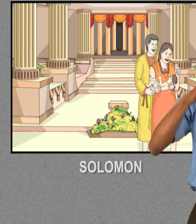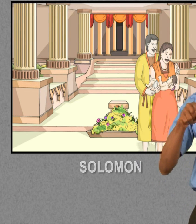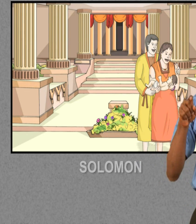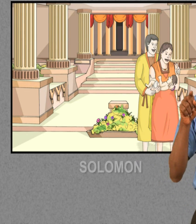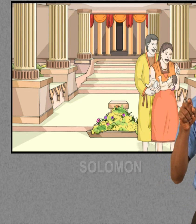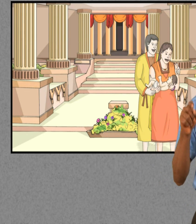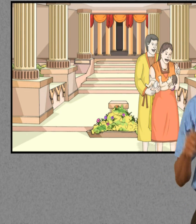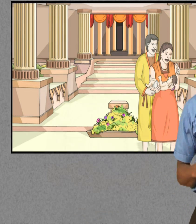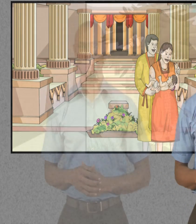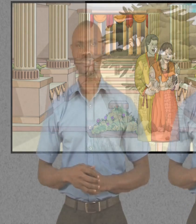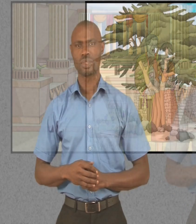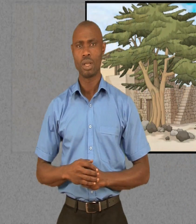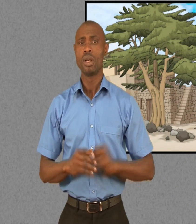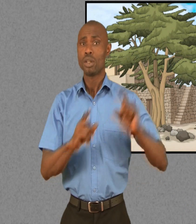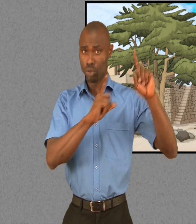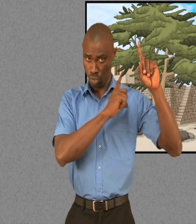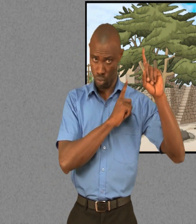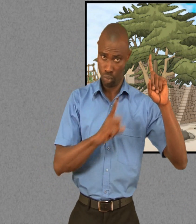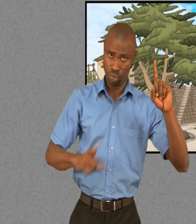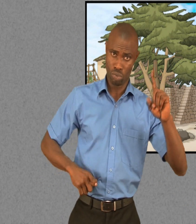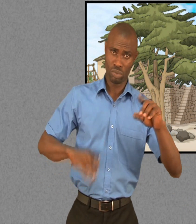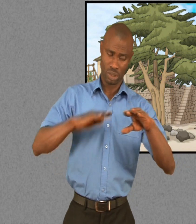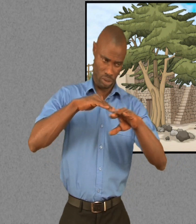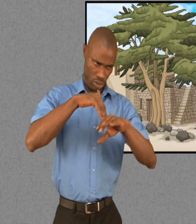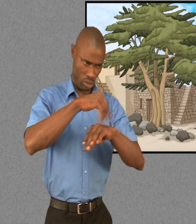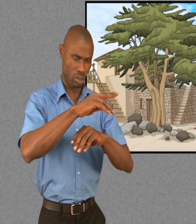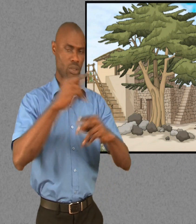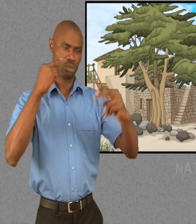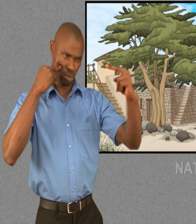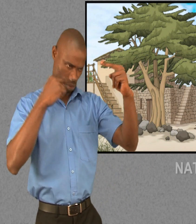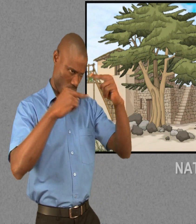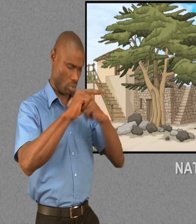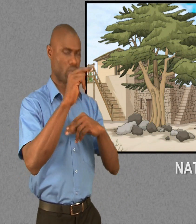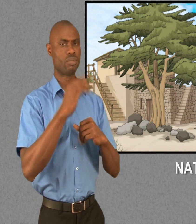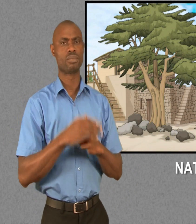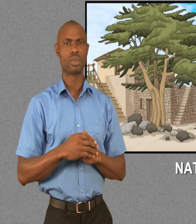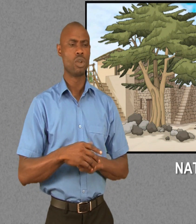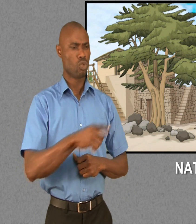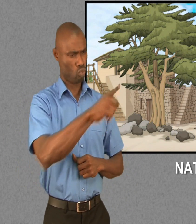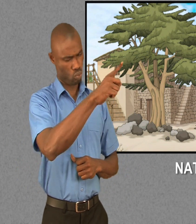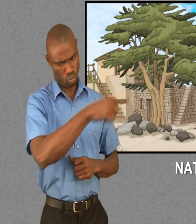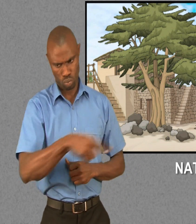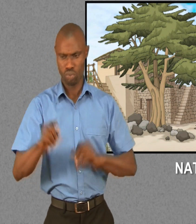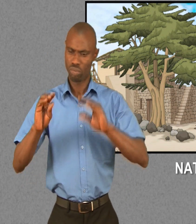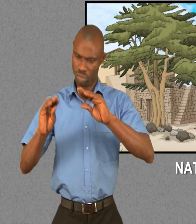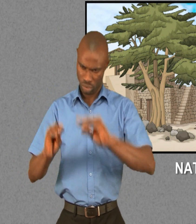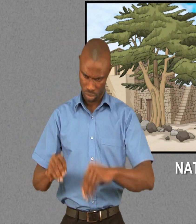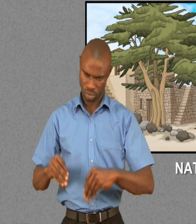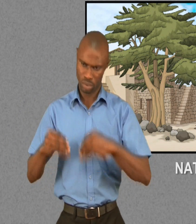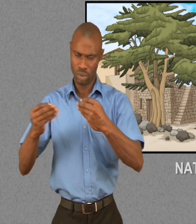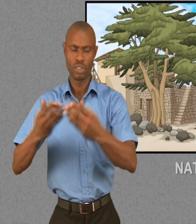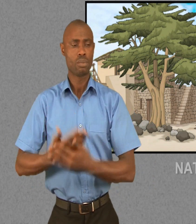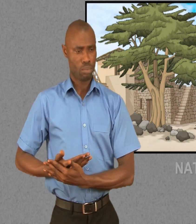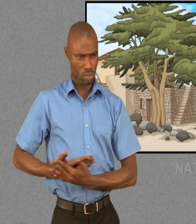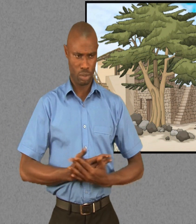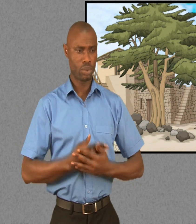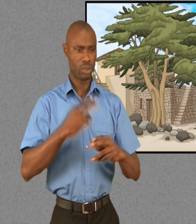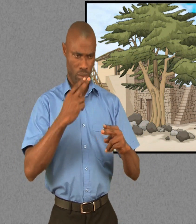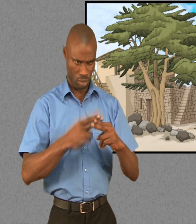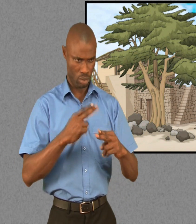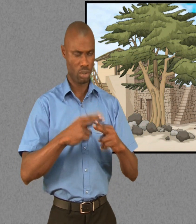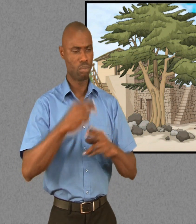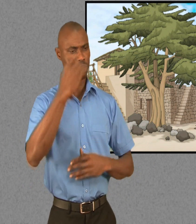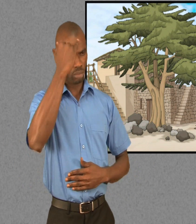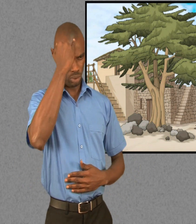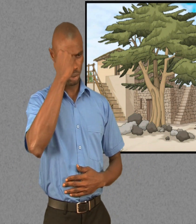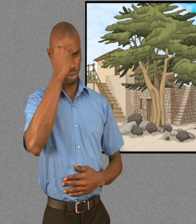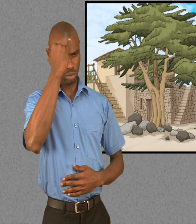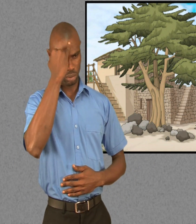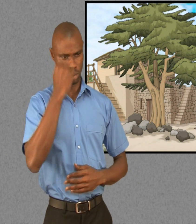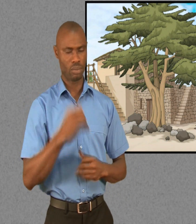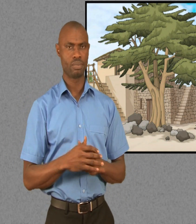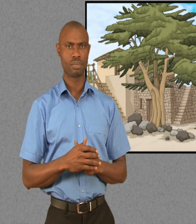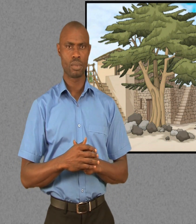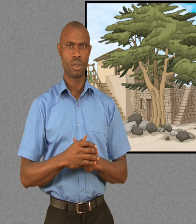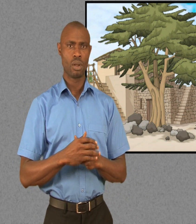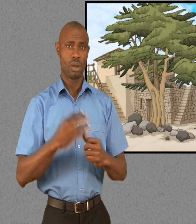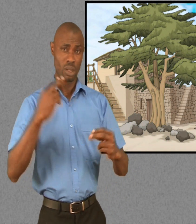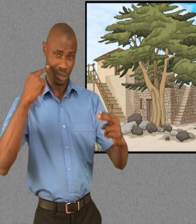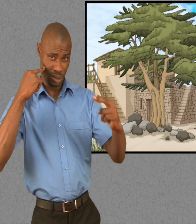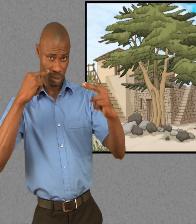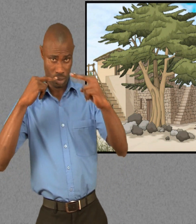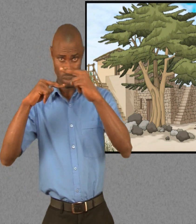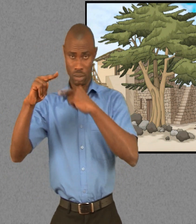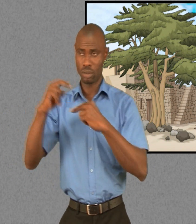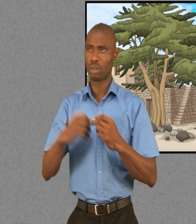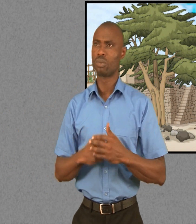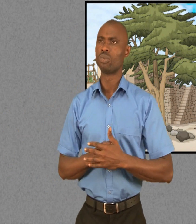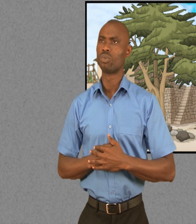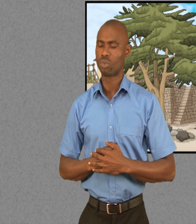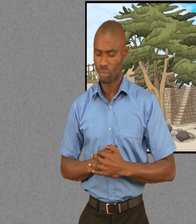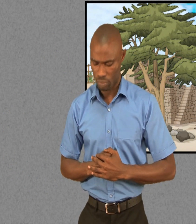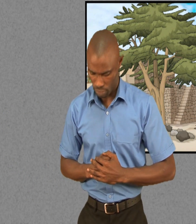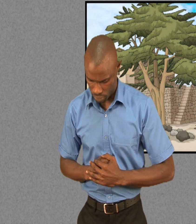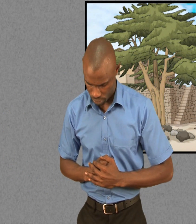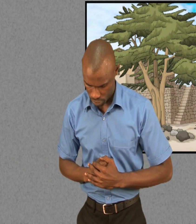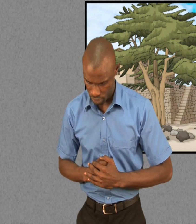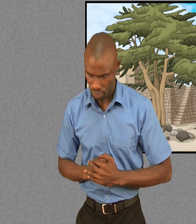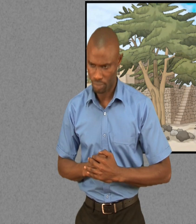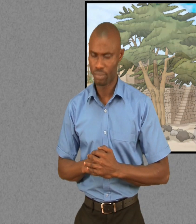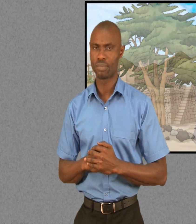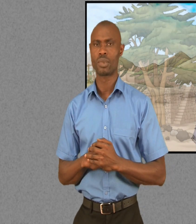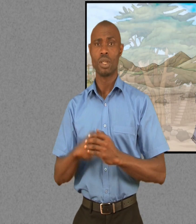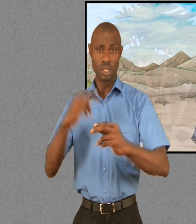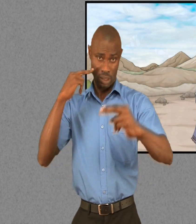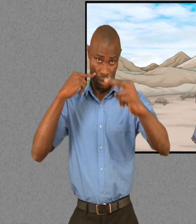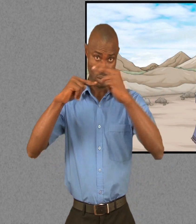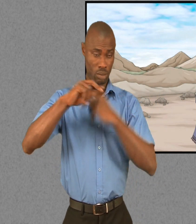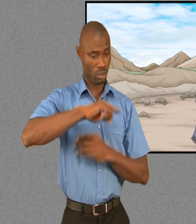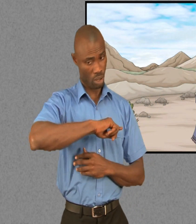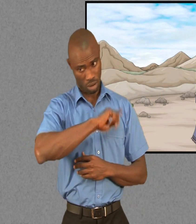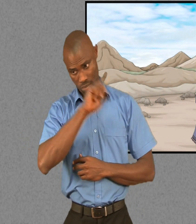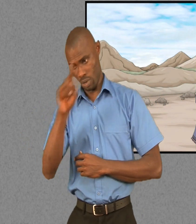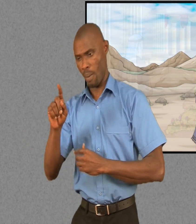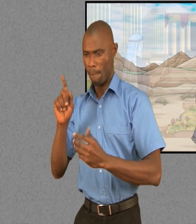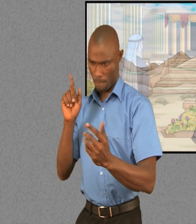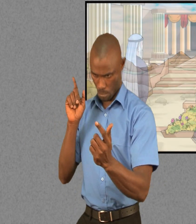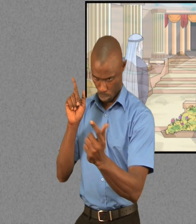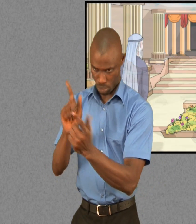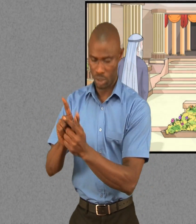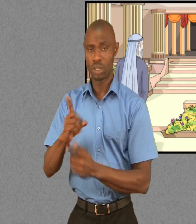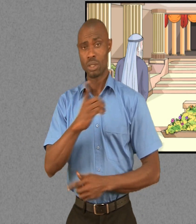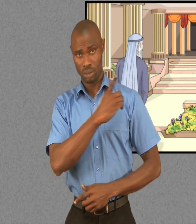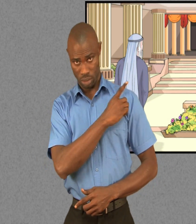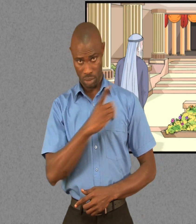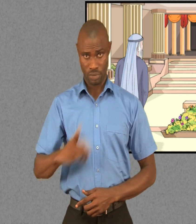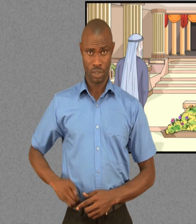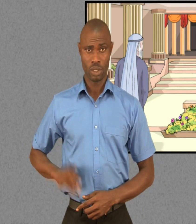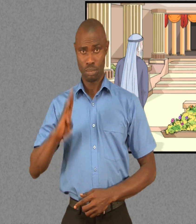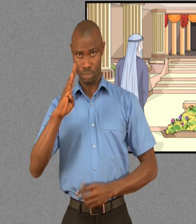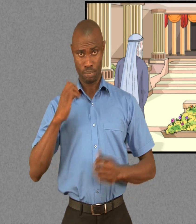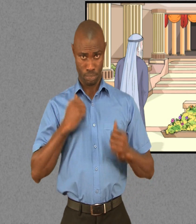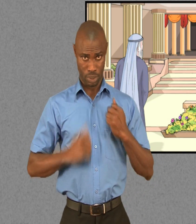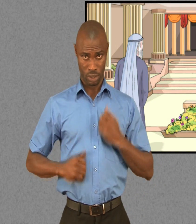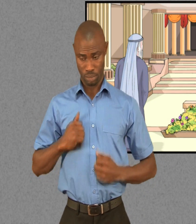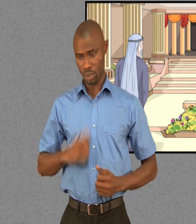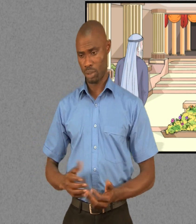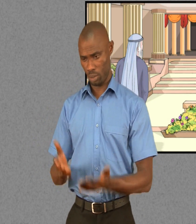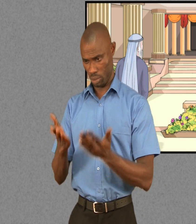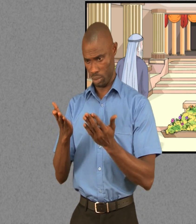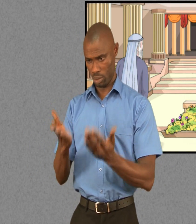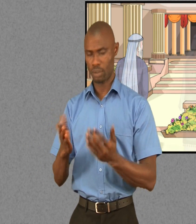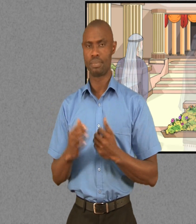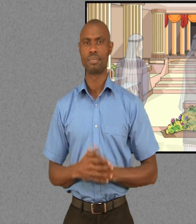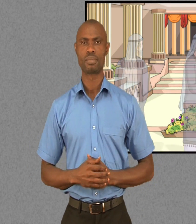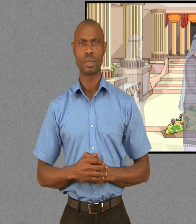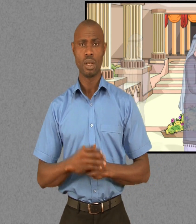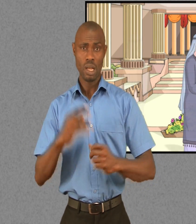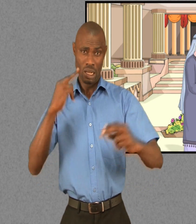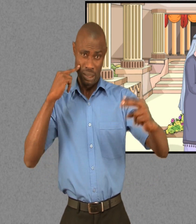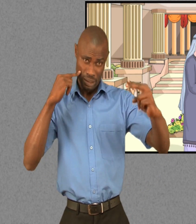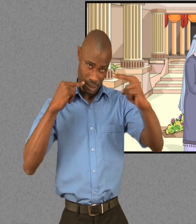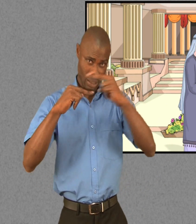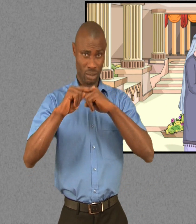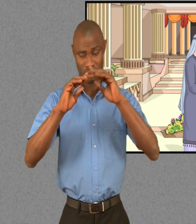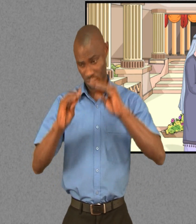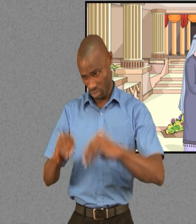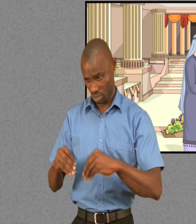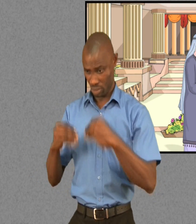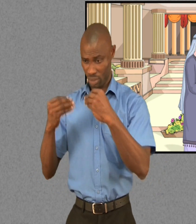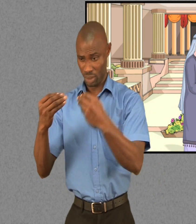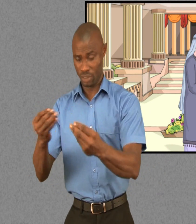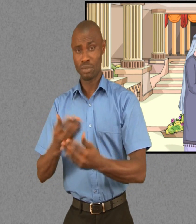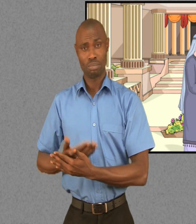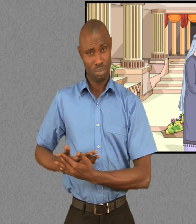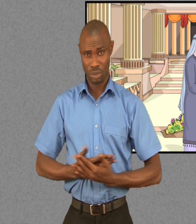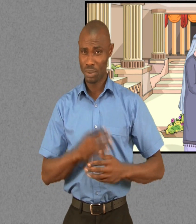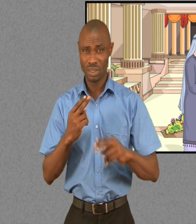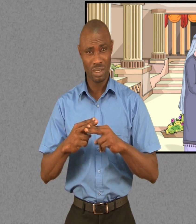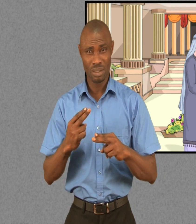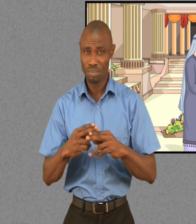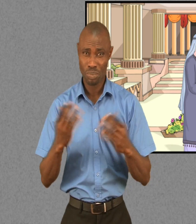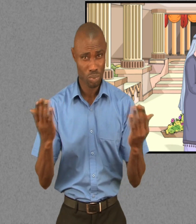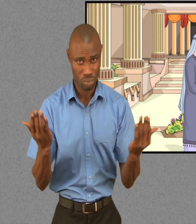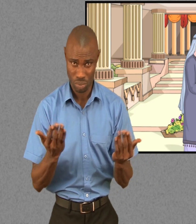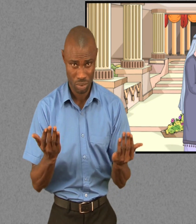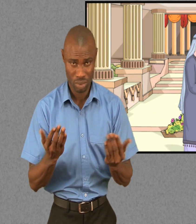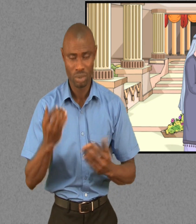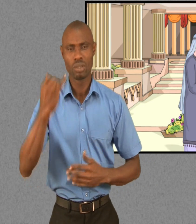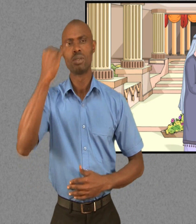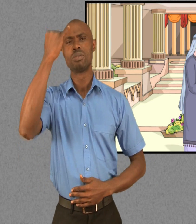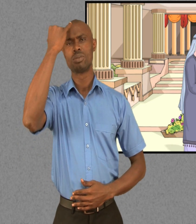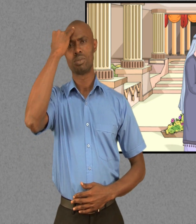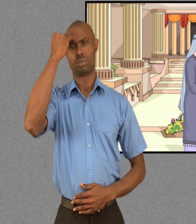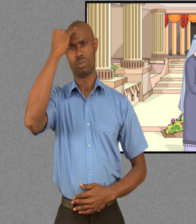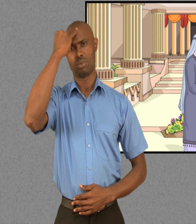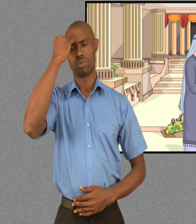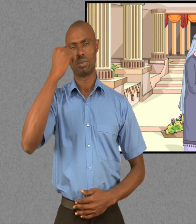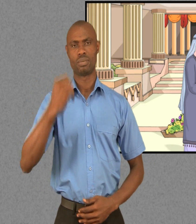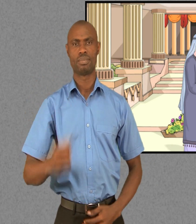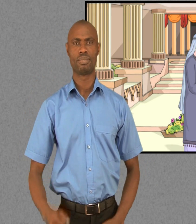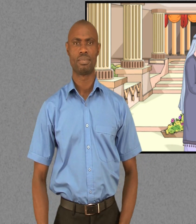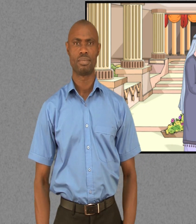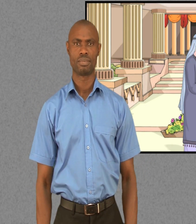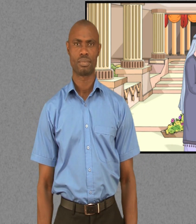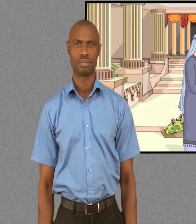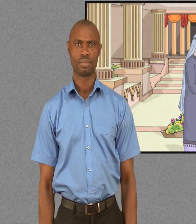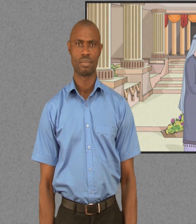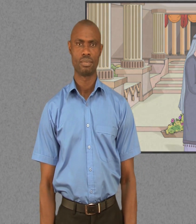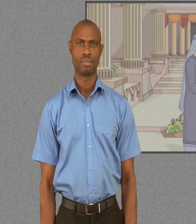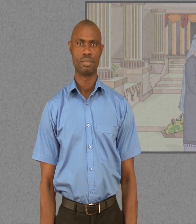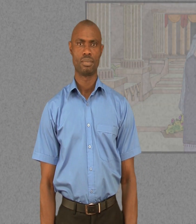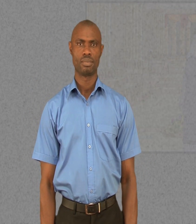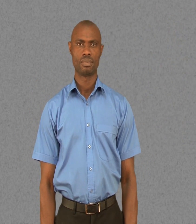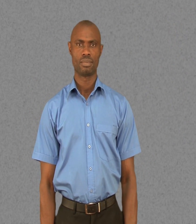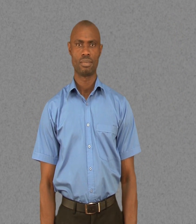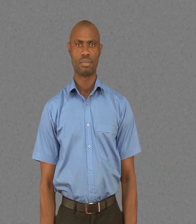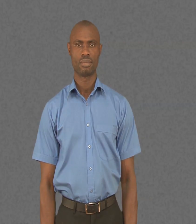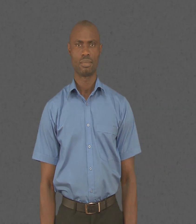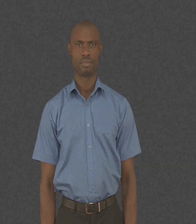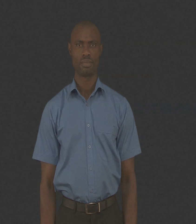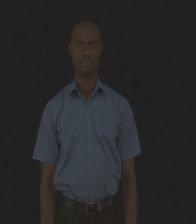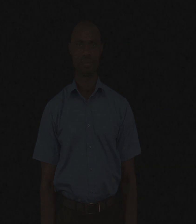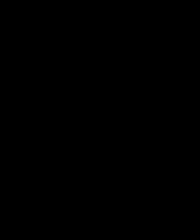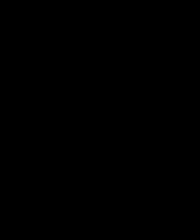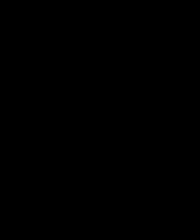Now the LORD loved the child and sent word through Nathan the prophet to name him Jedidiah because the LORD loved him.